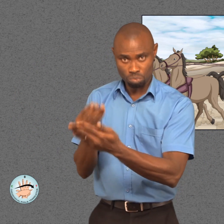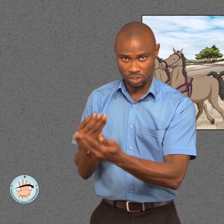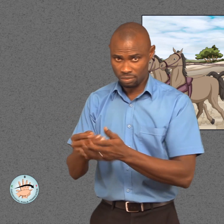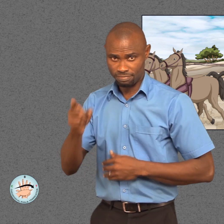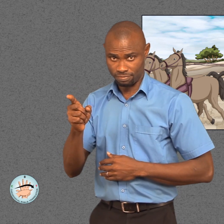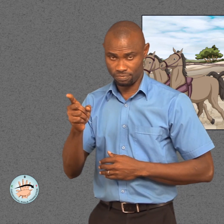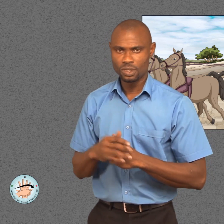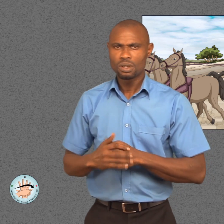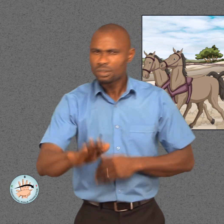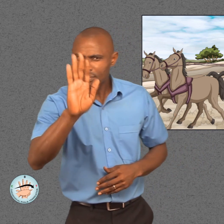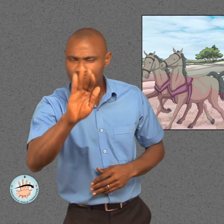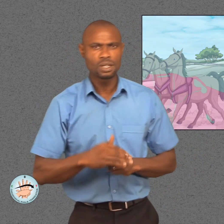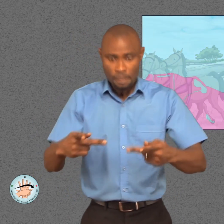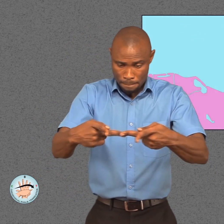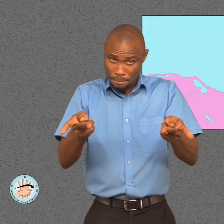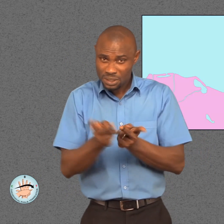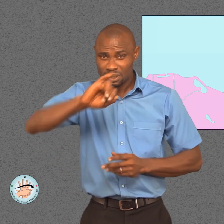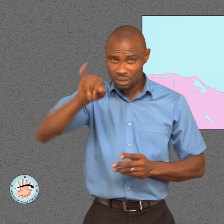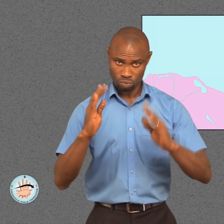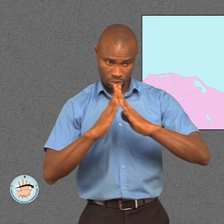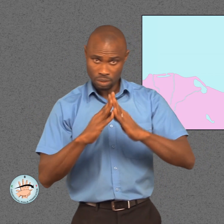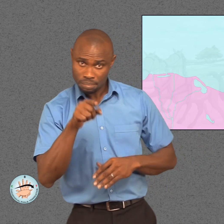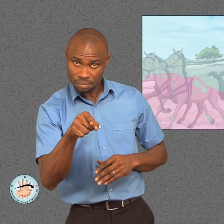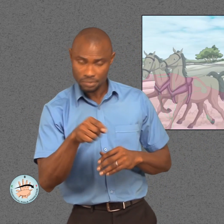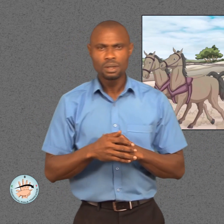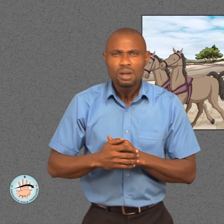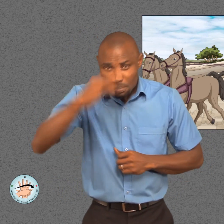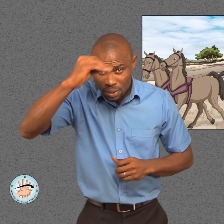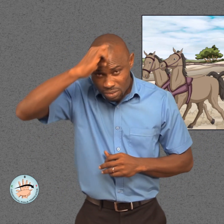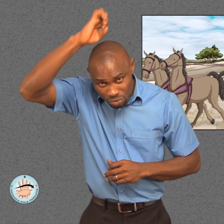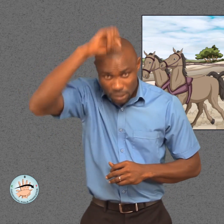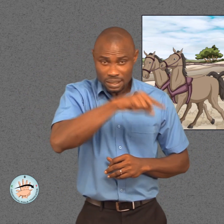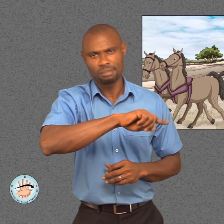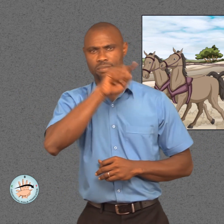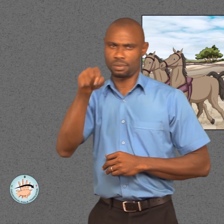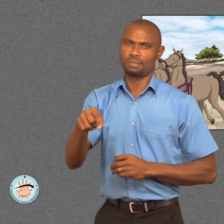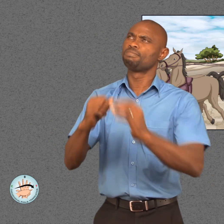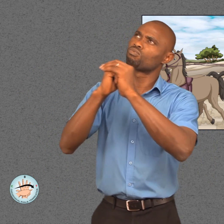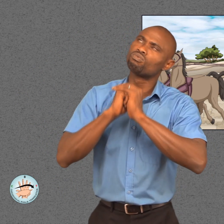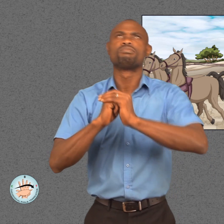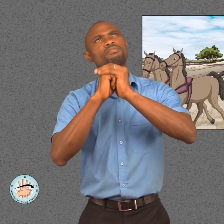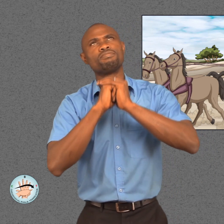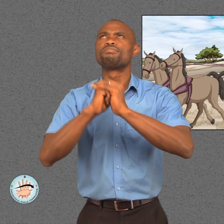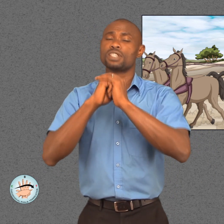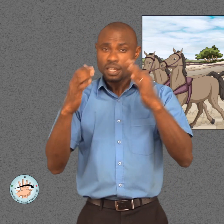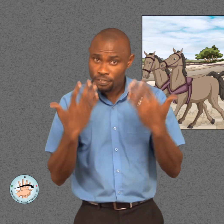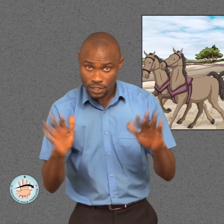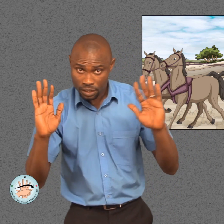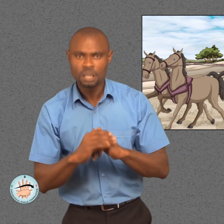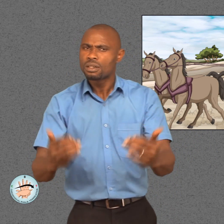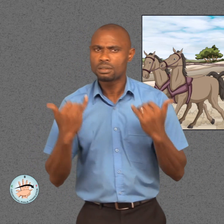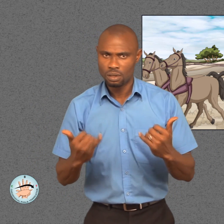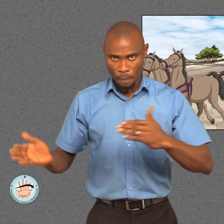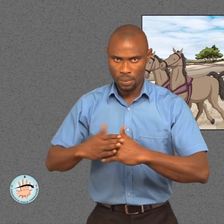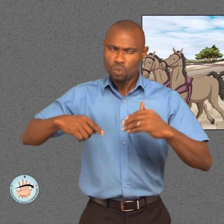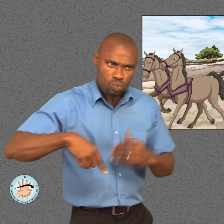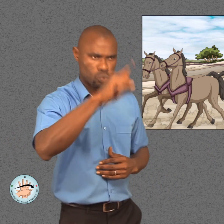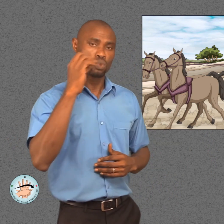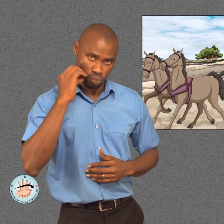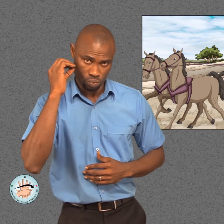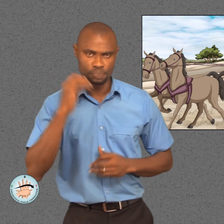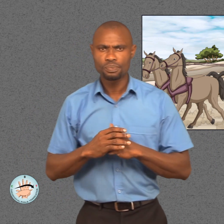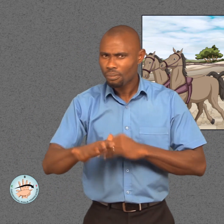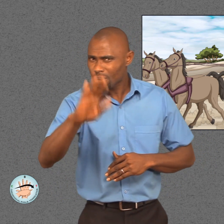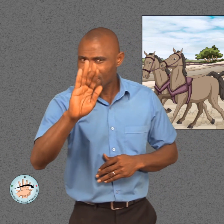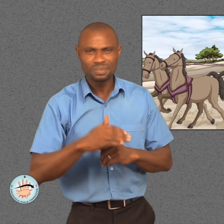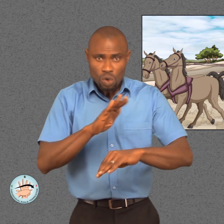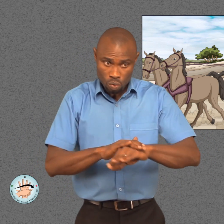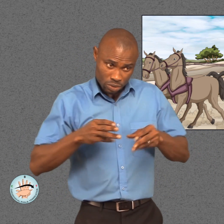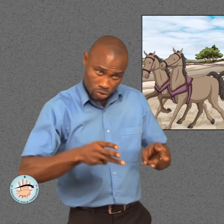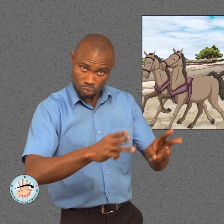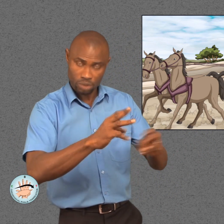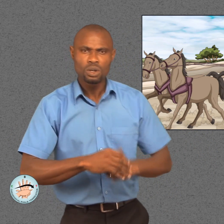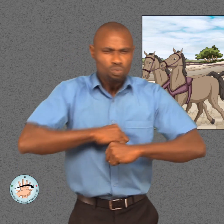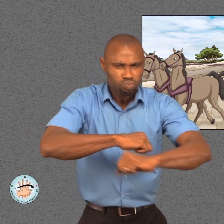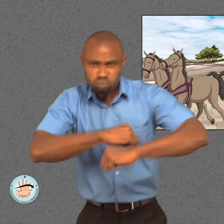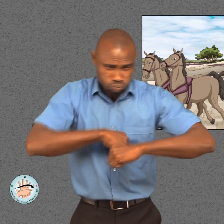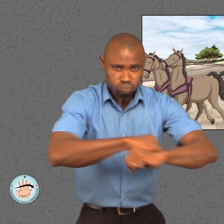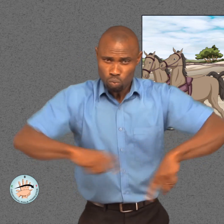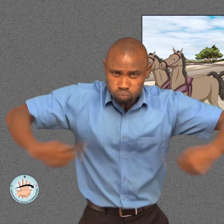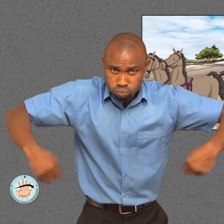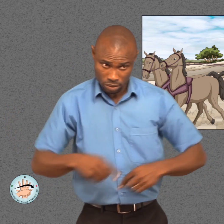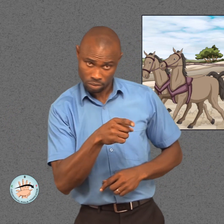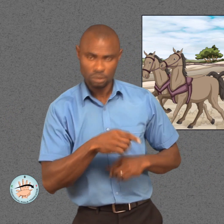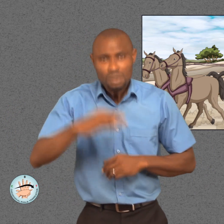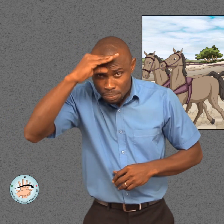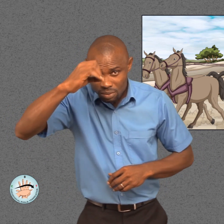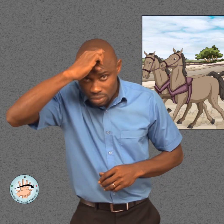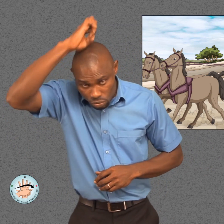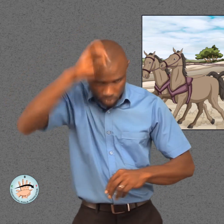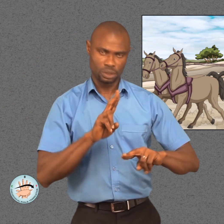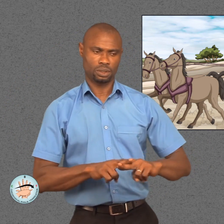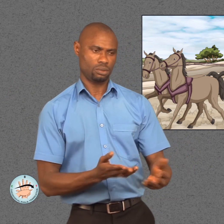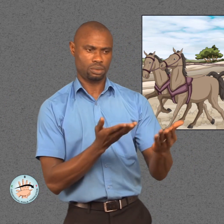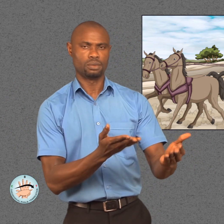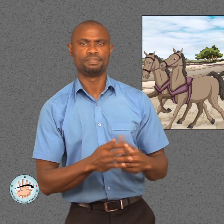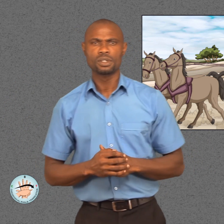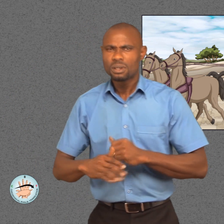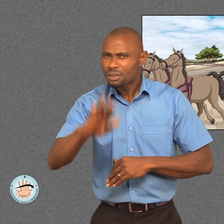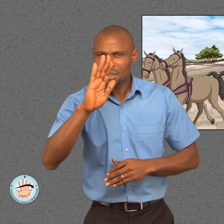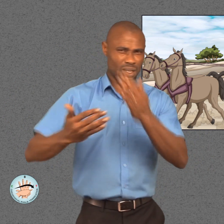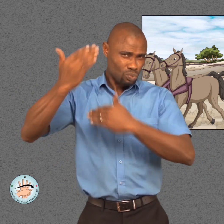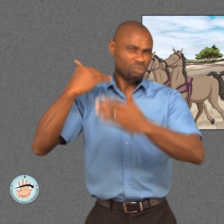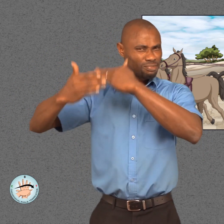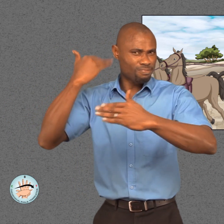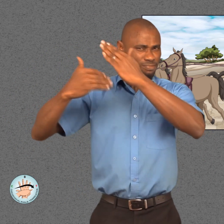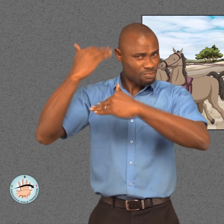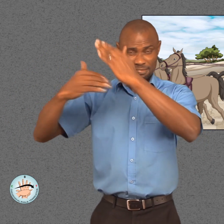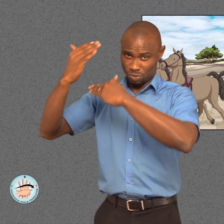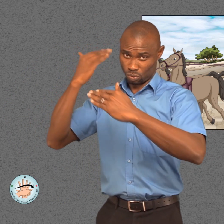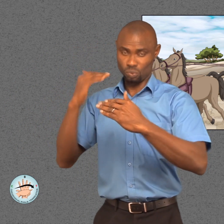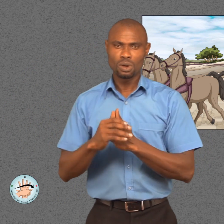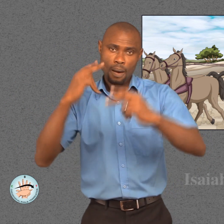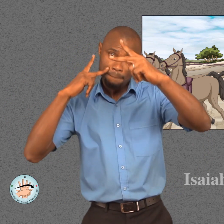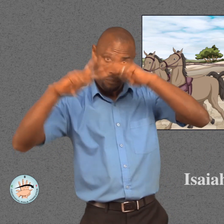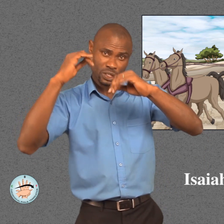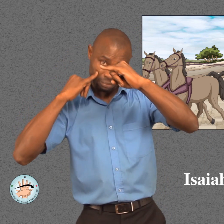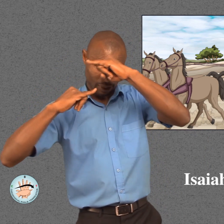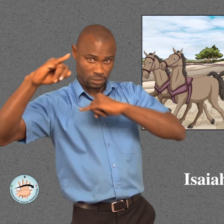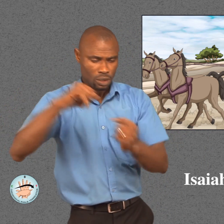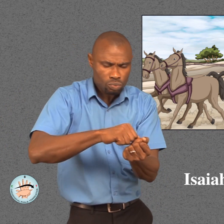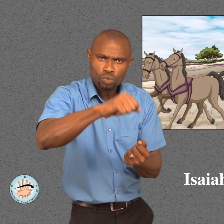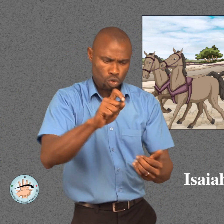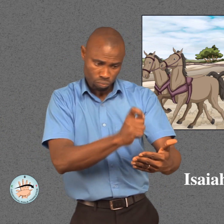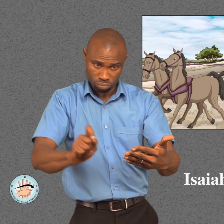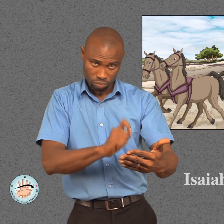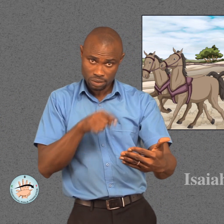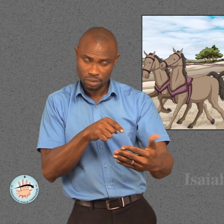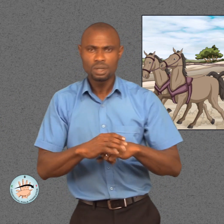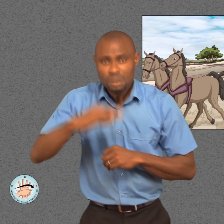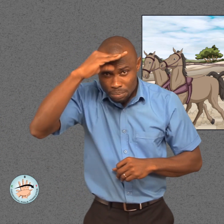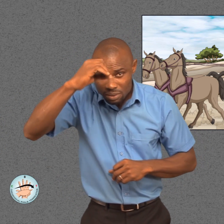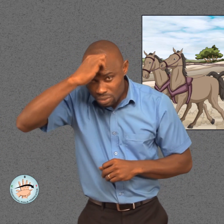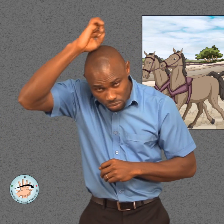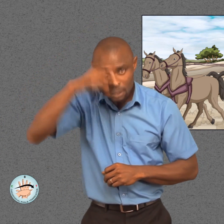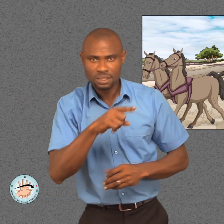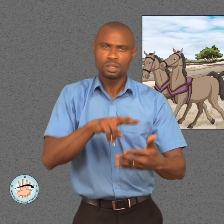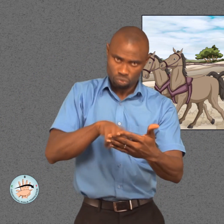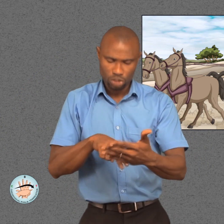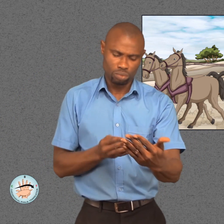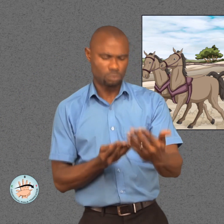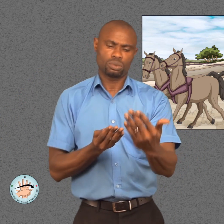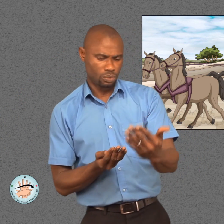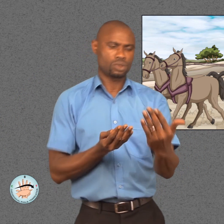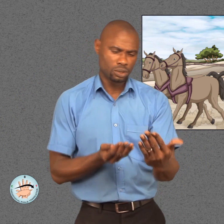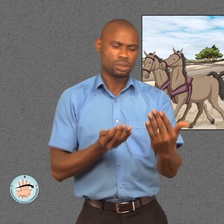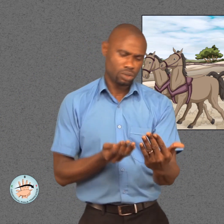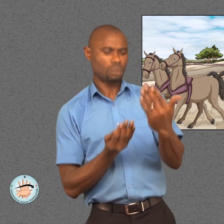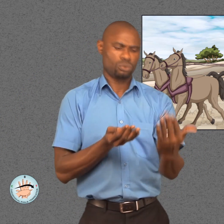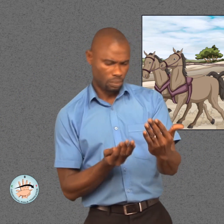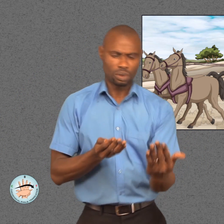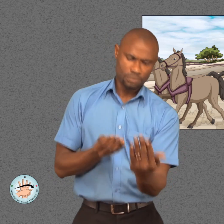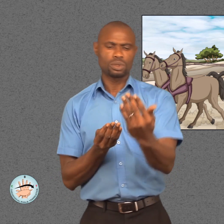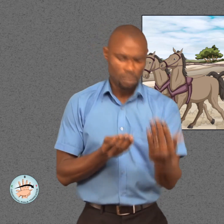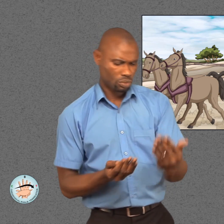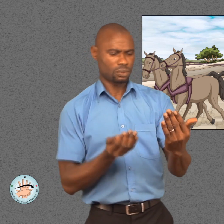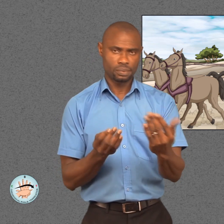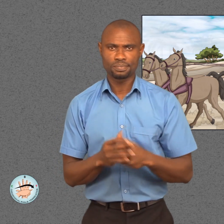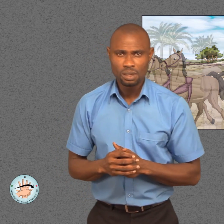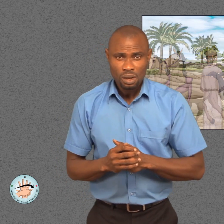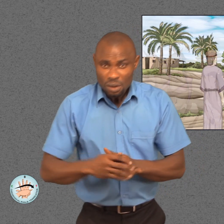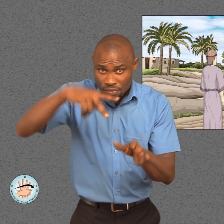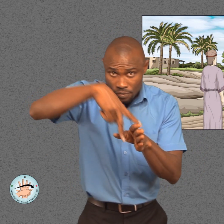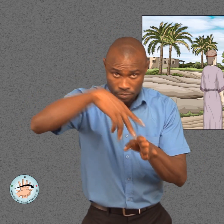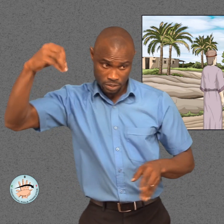He had gone to Jerusalem to worship, and on his return was sitting in his chariot reading Isaiah the prophet.